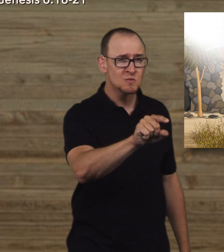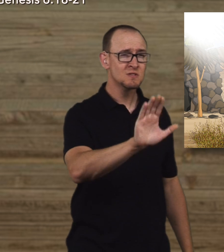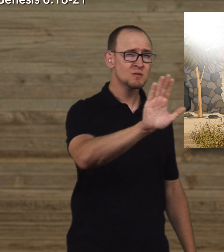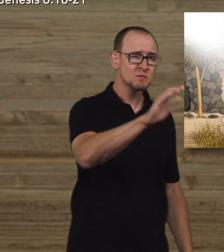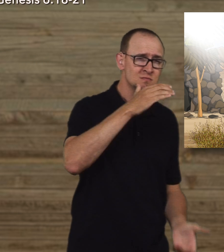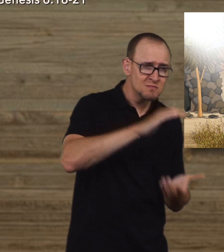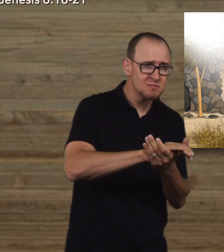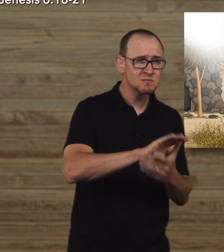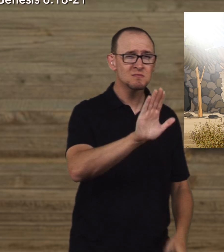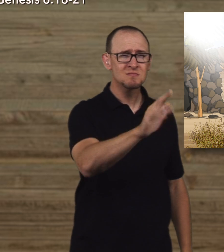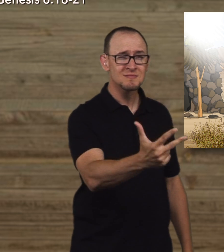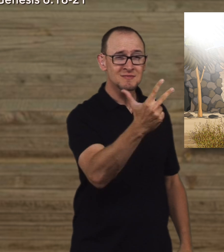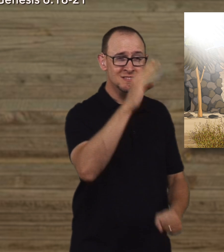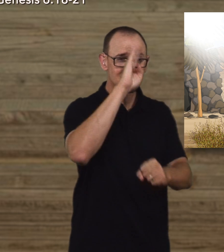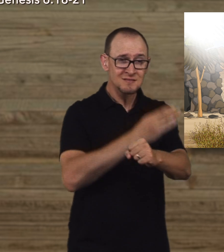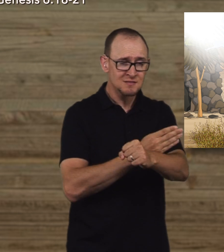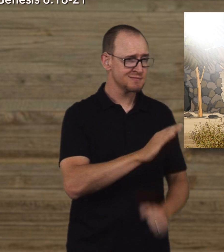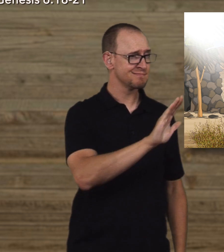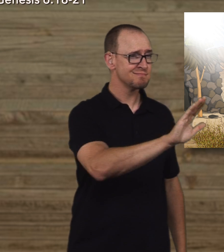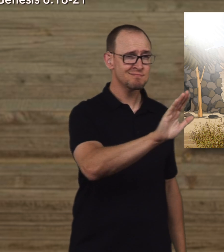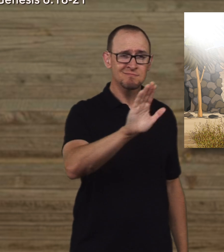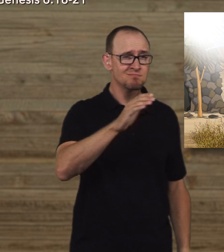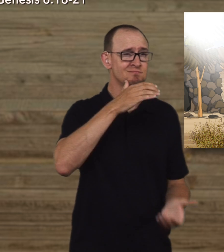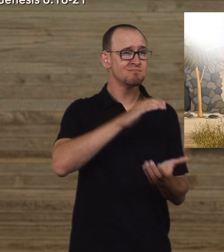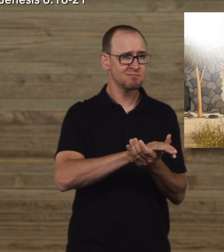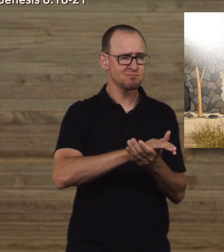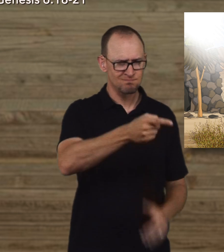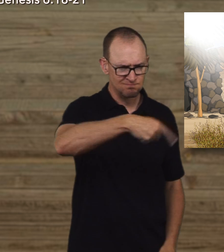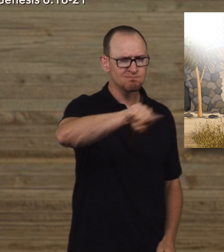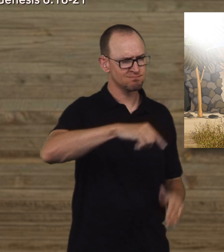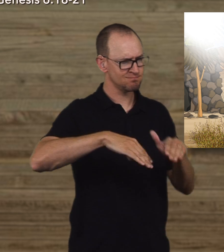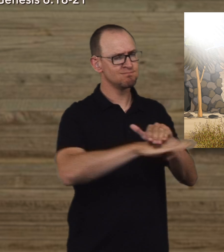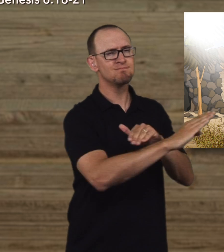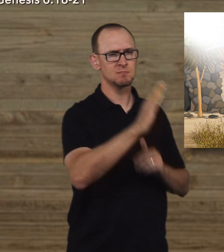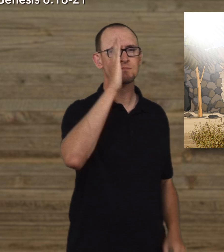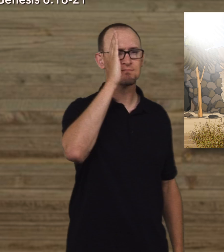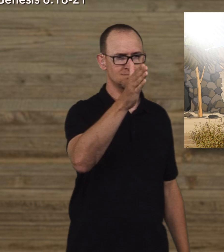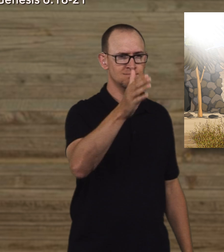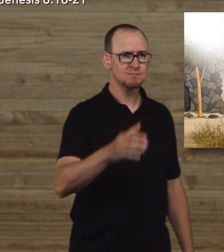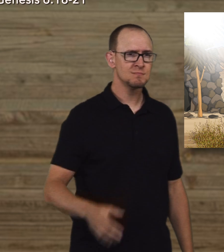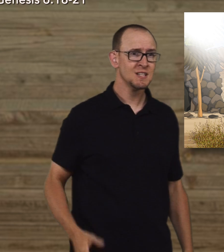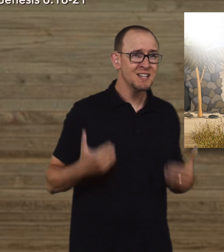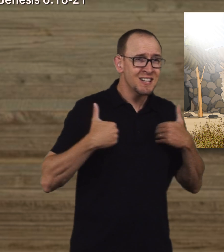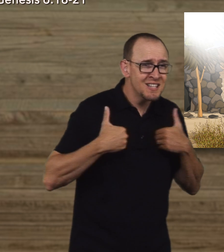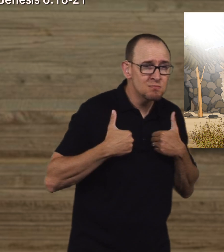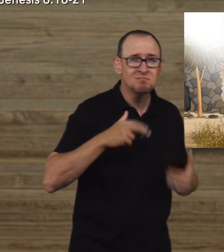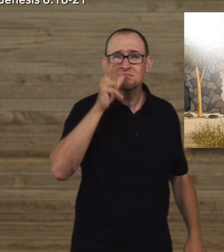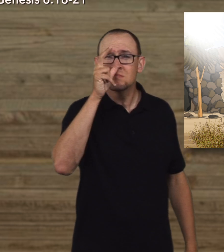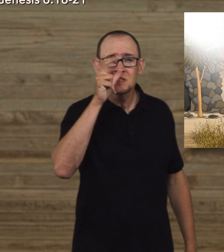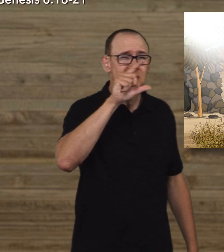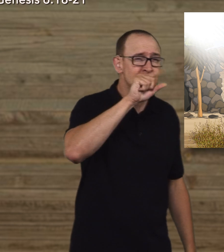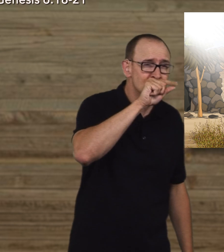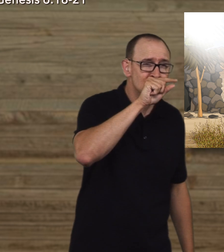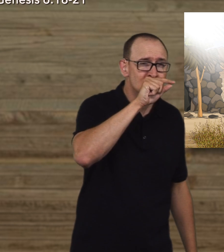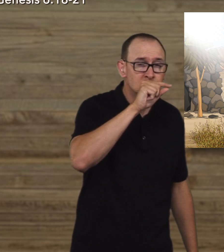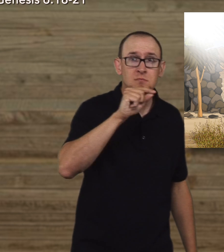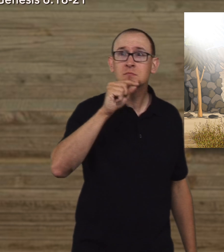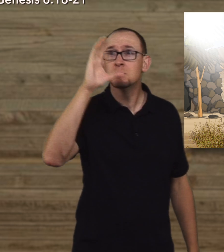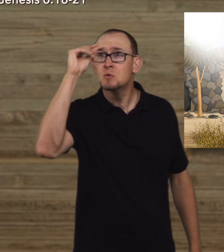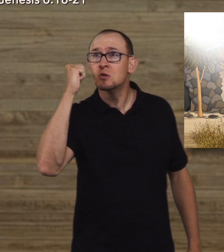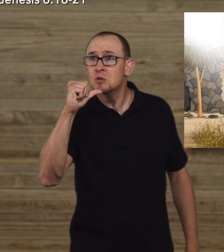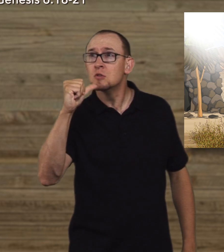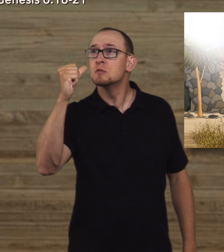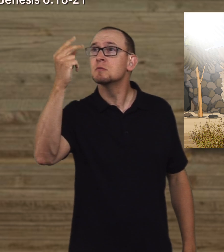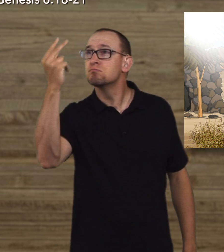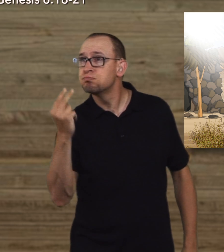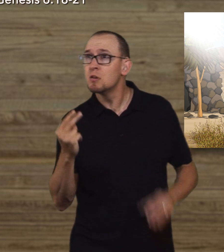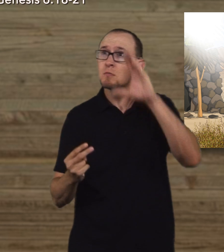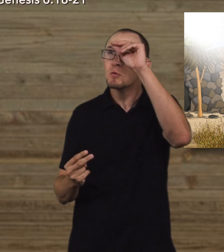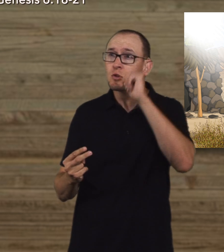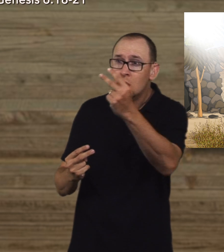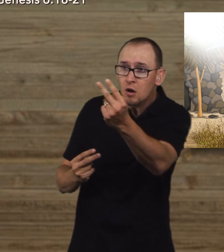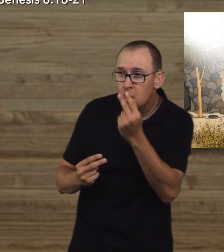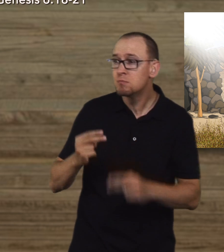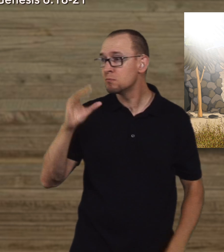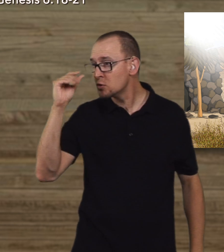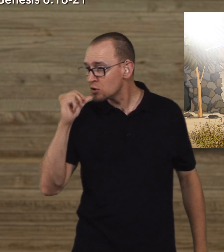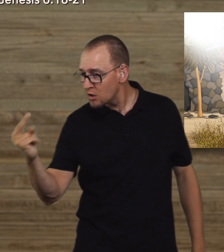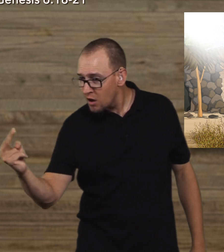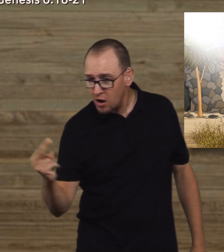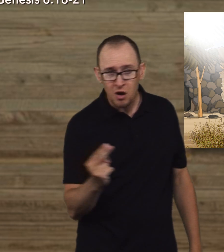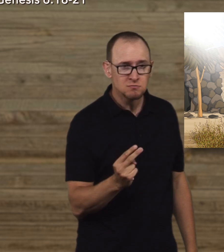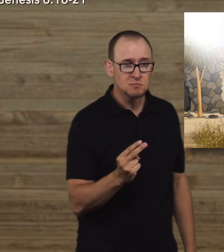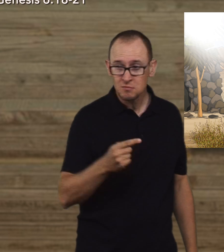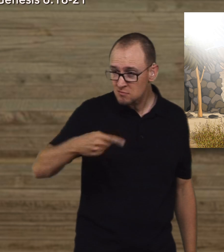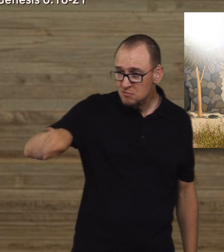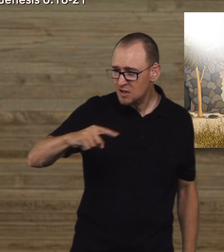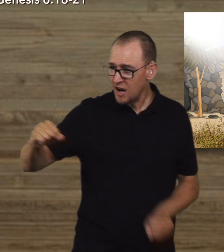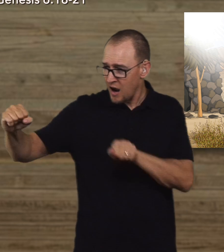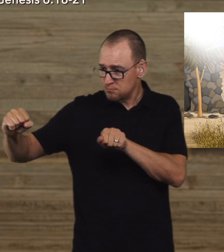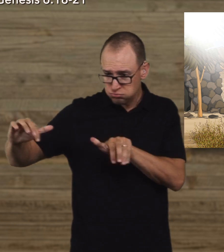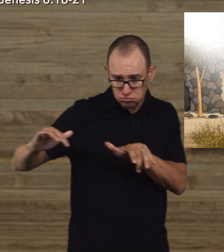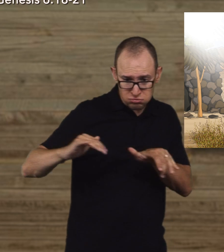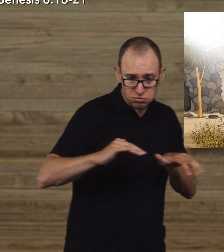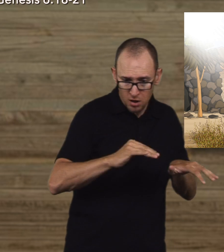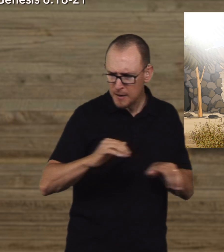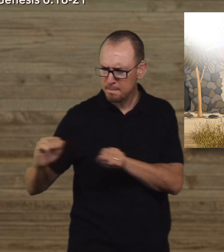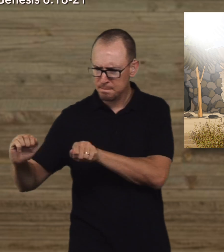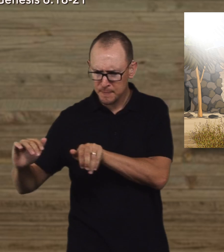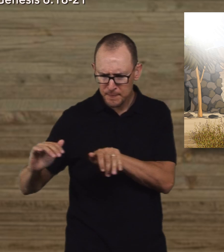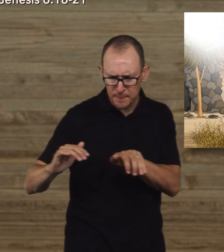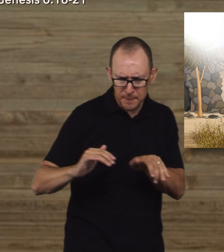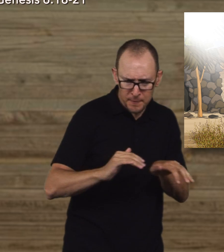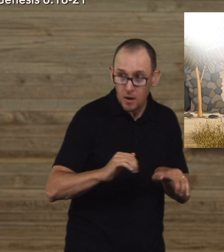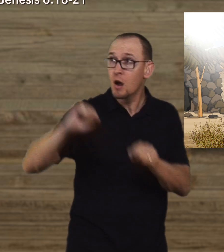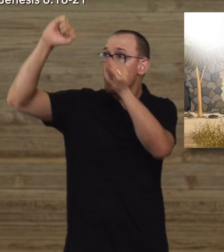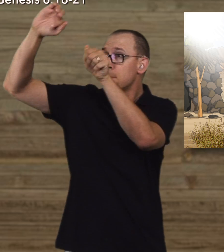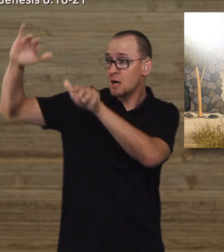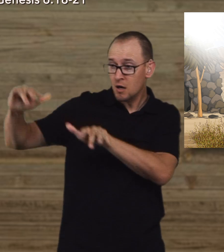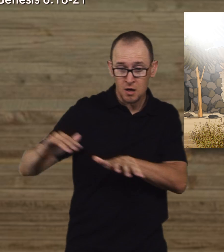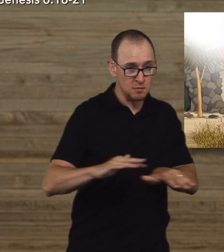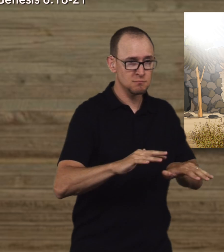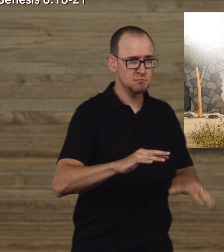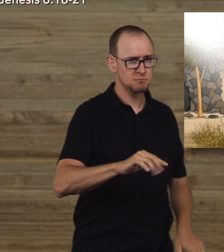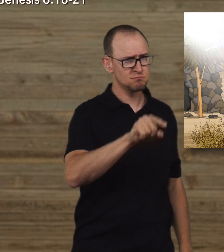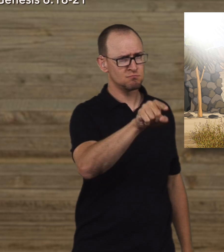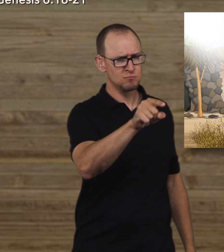And you are to bring two of every living creature into the ark—male and female—to keep them alive with you.